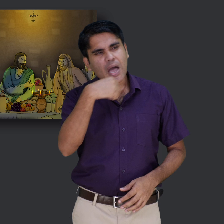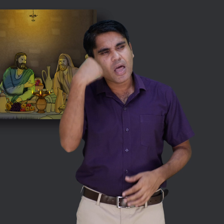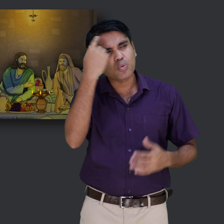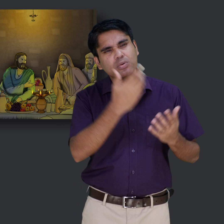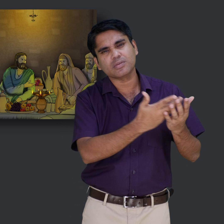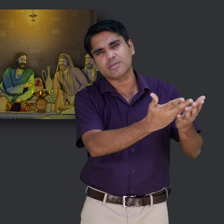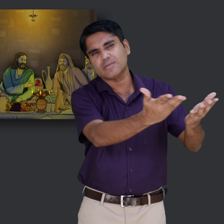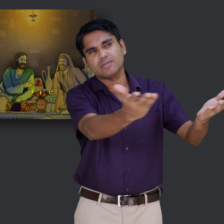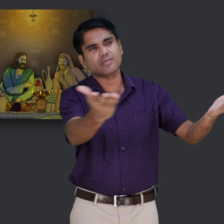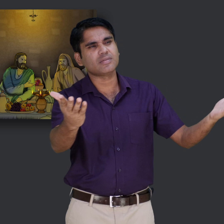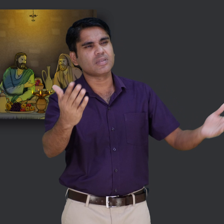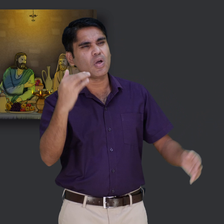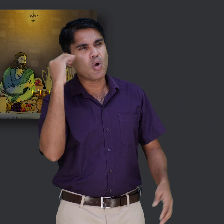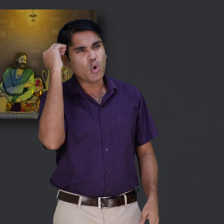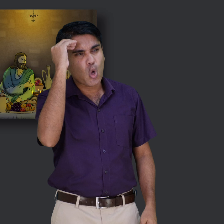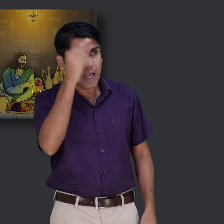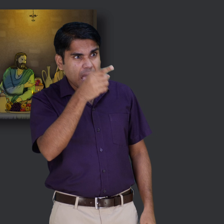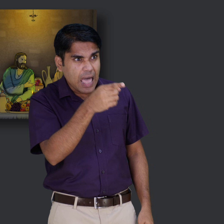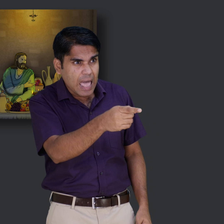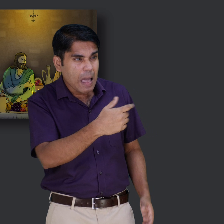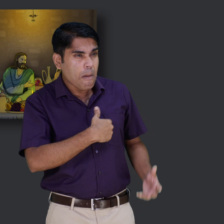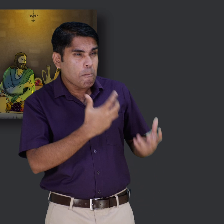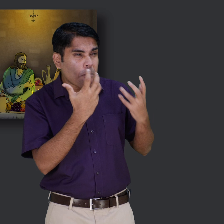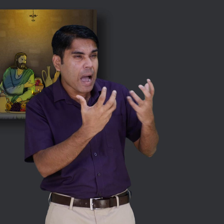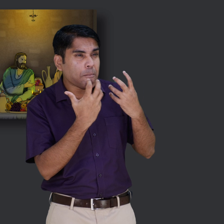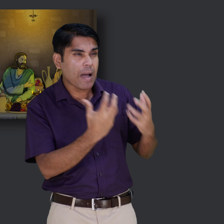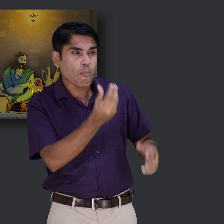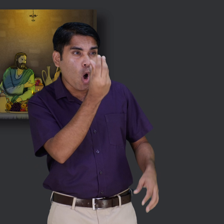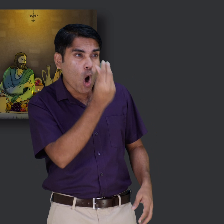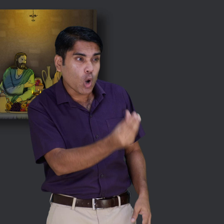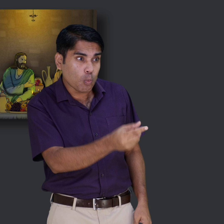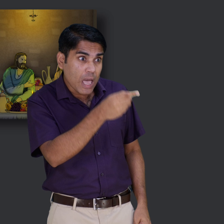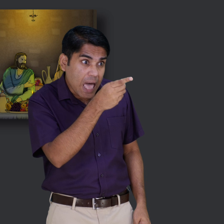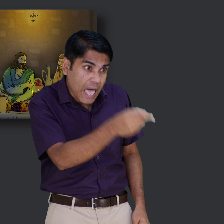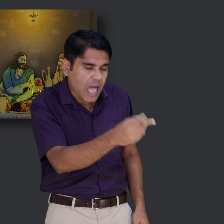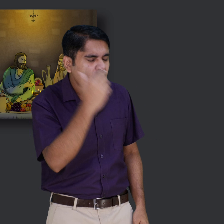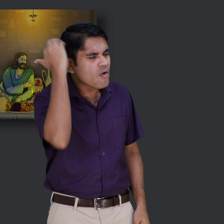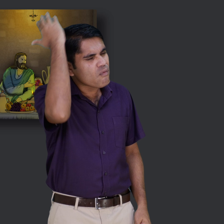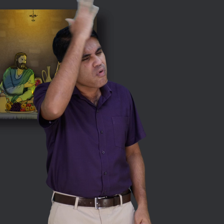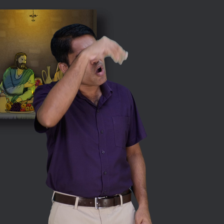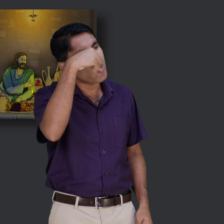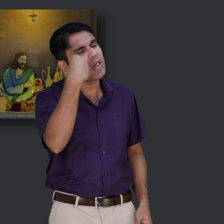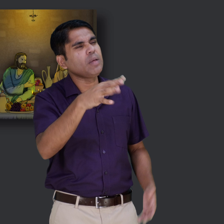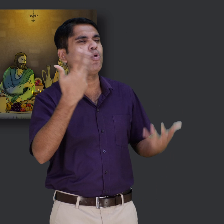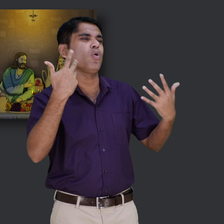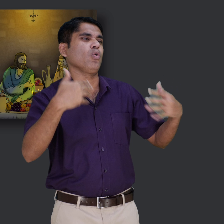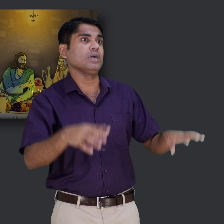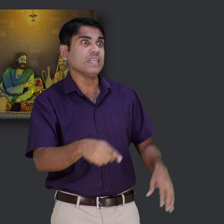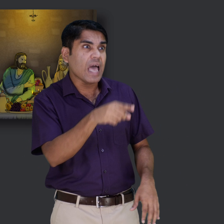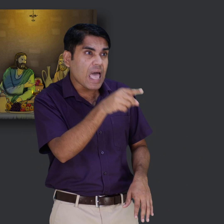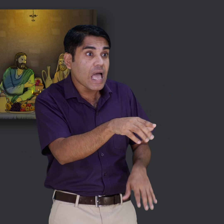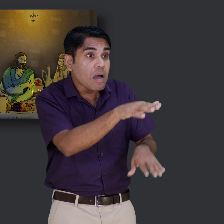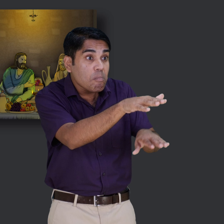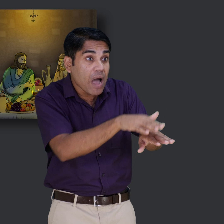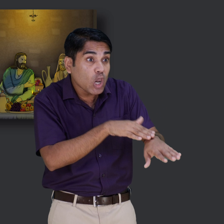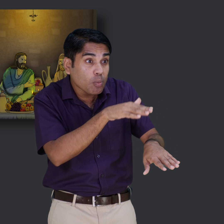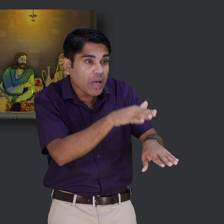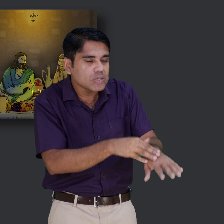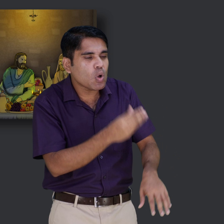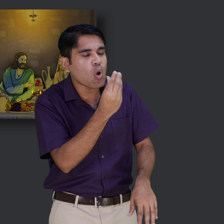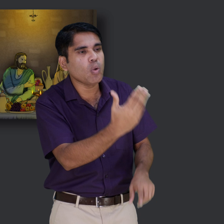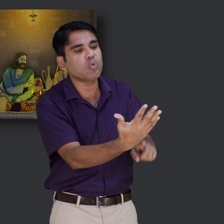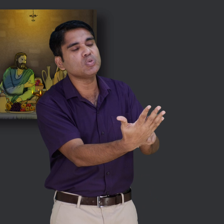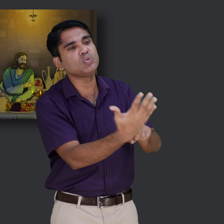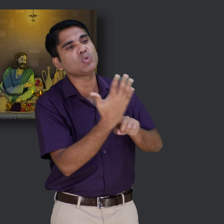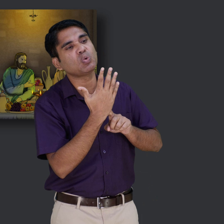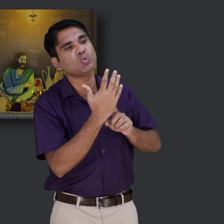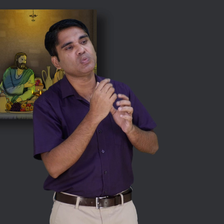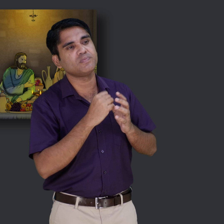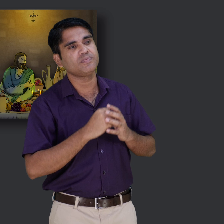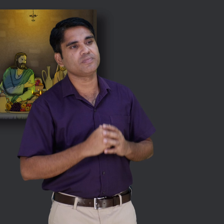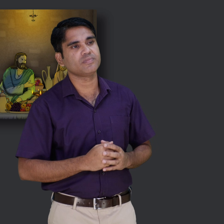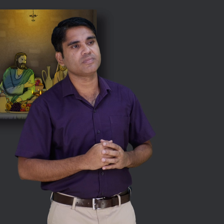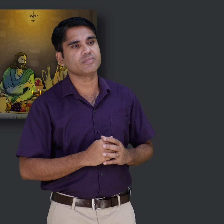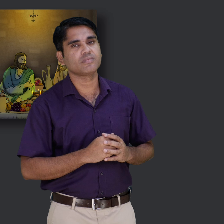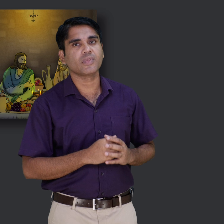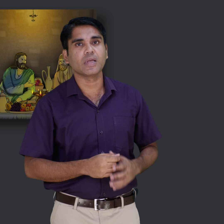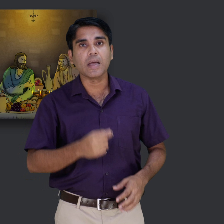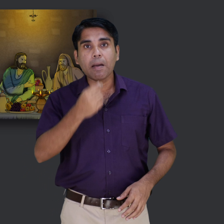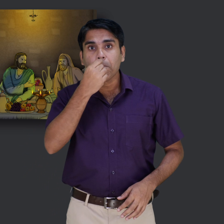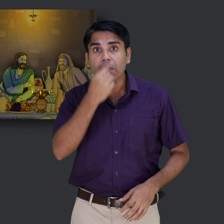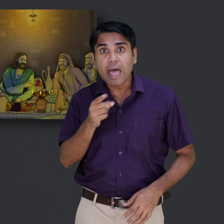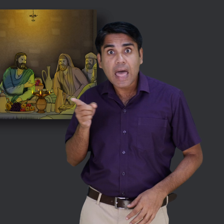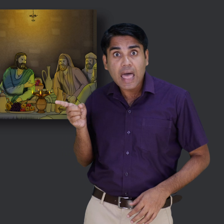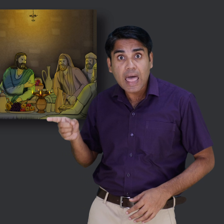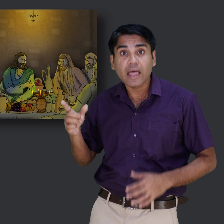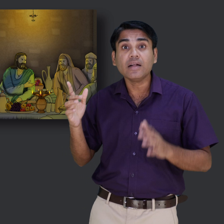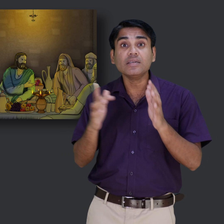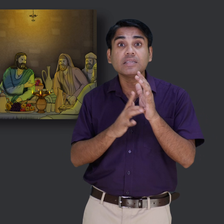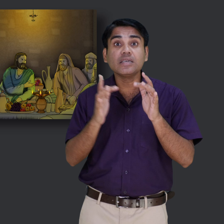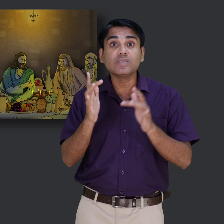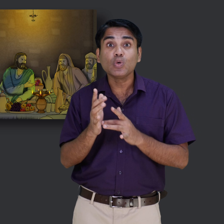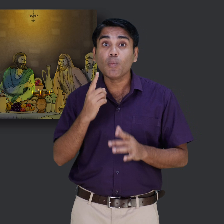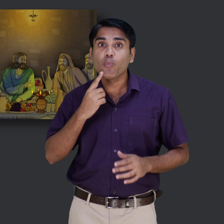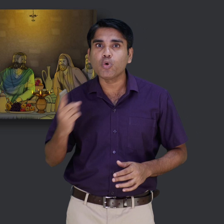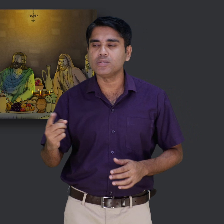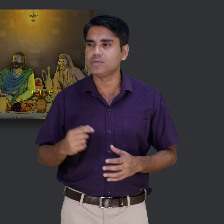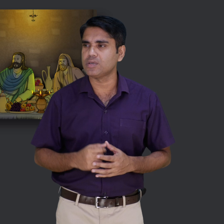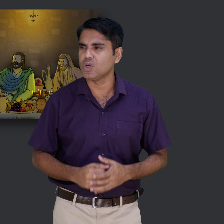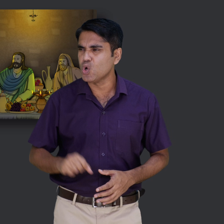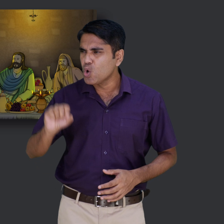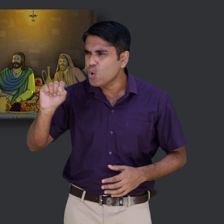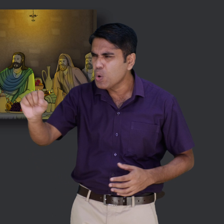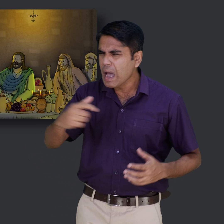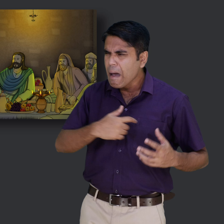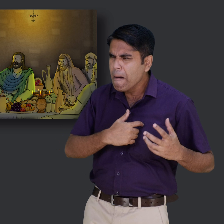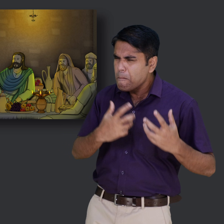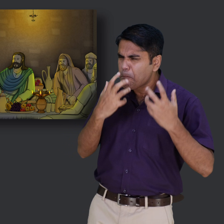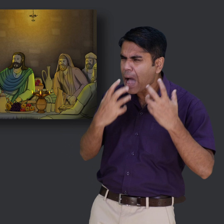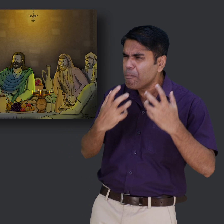But he who has been forgiven little loves little.”